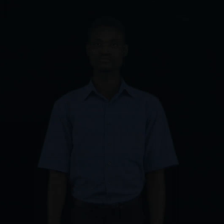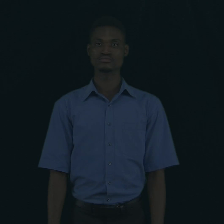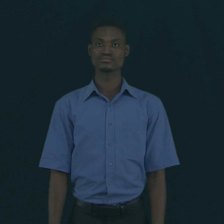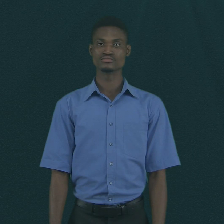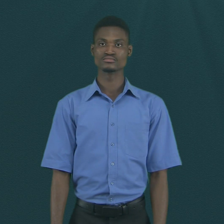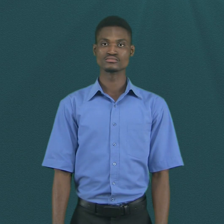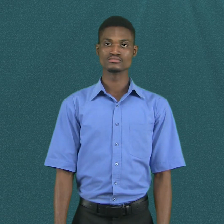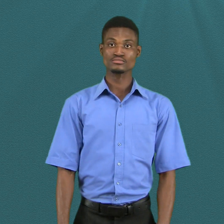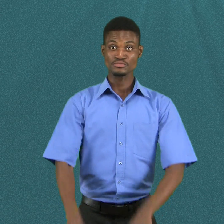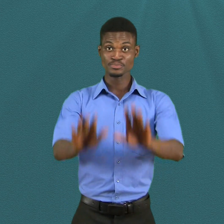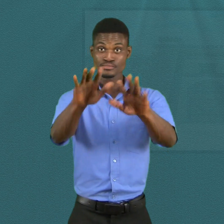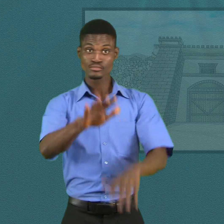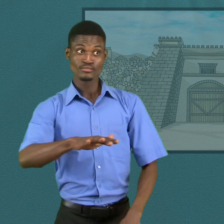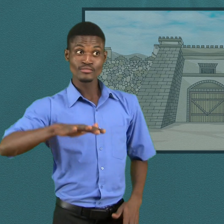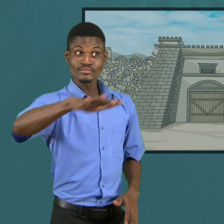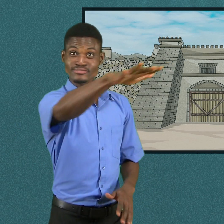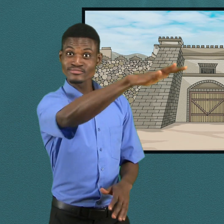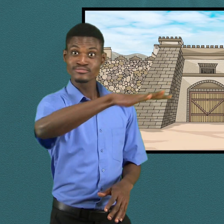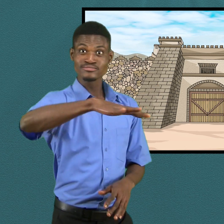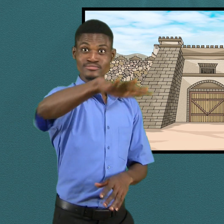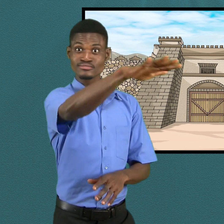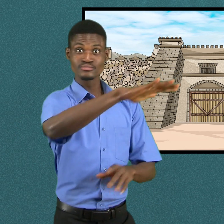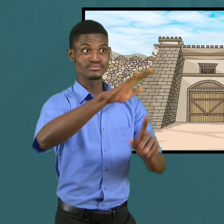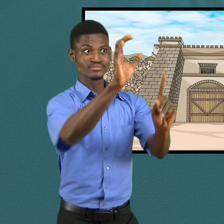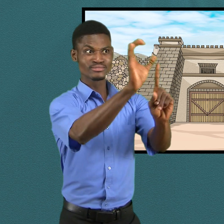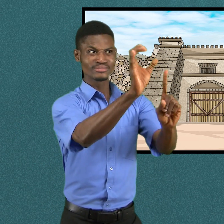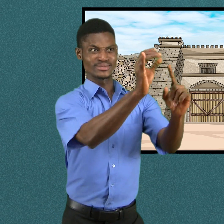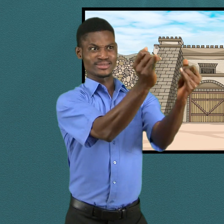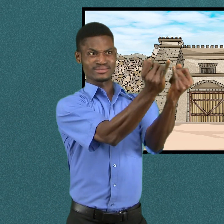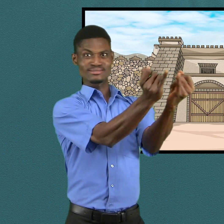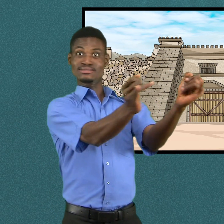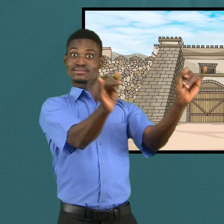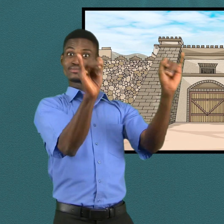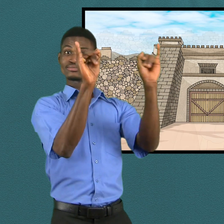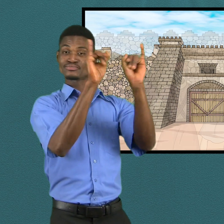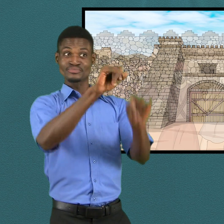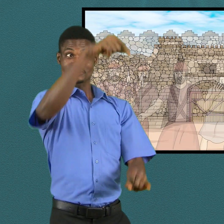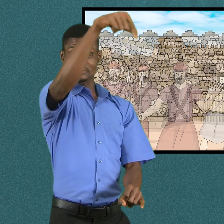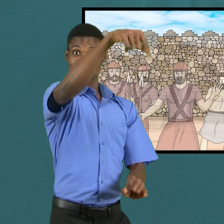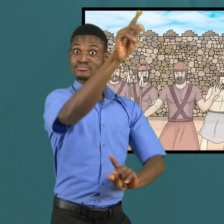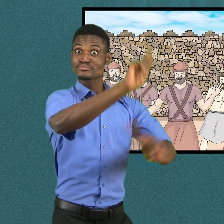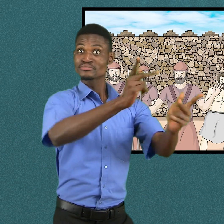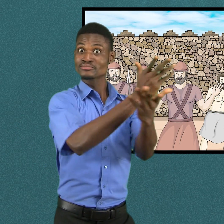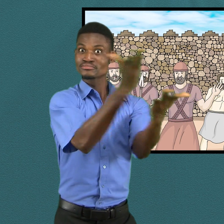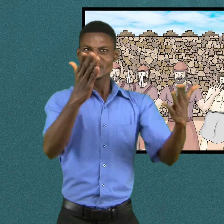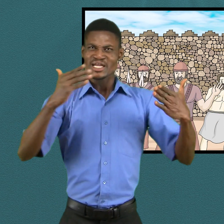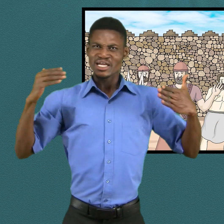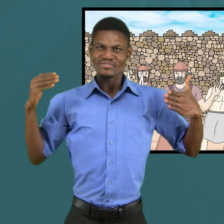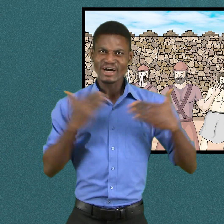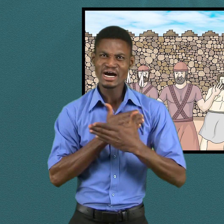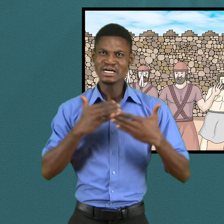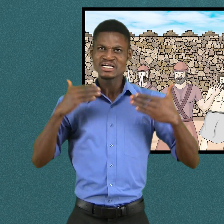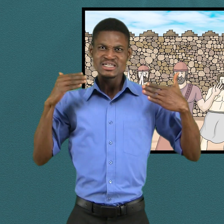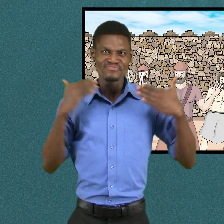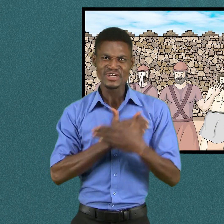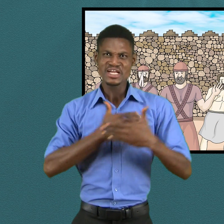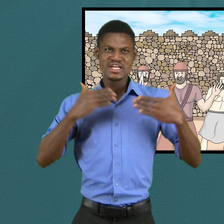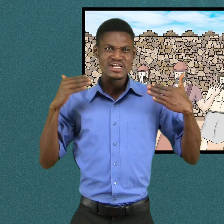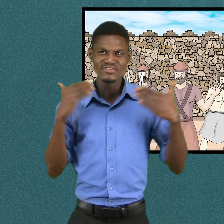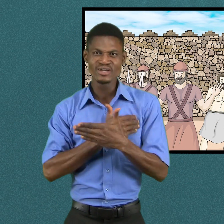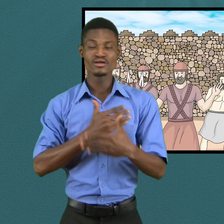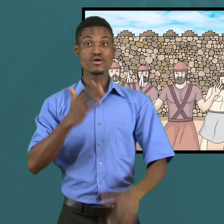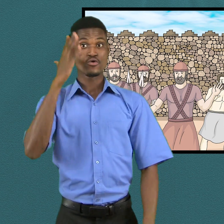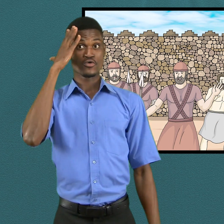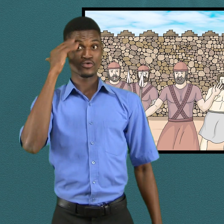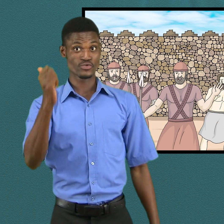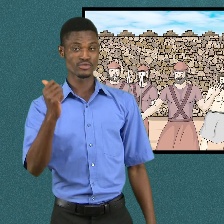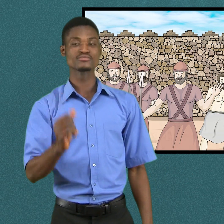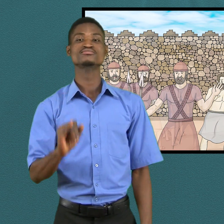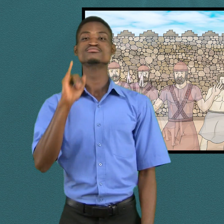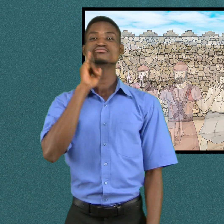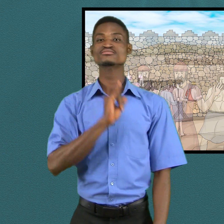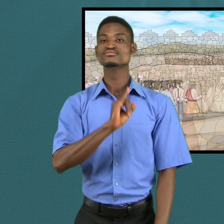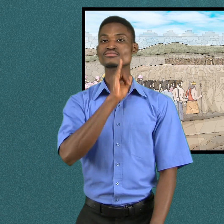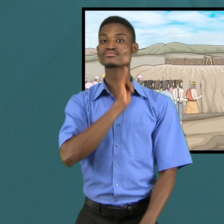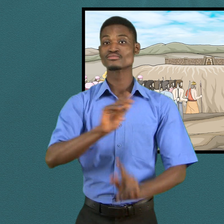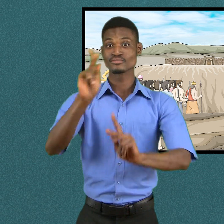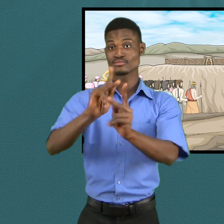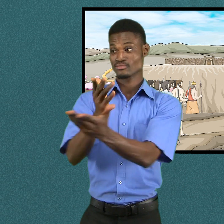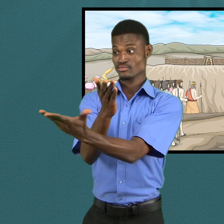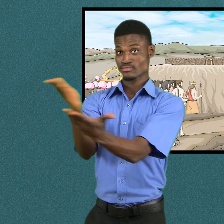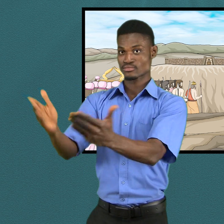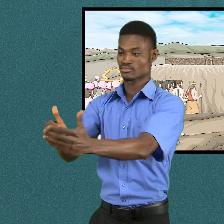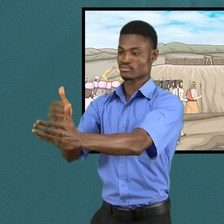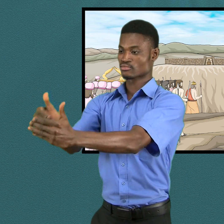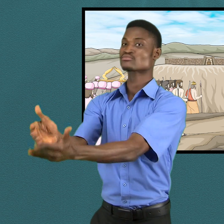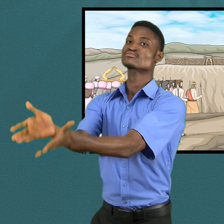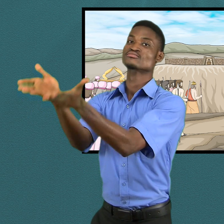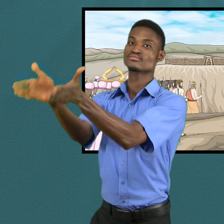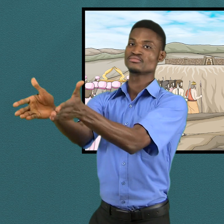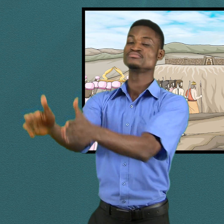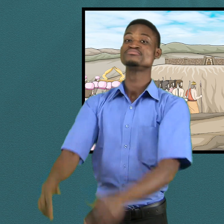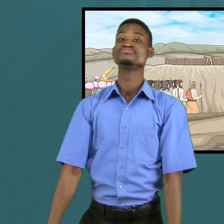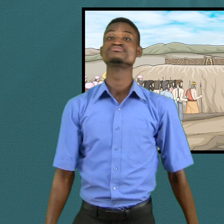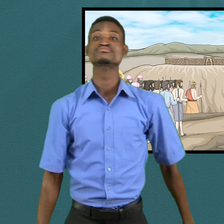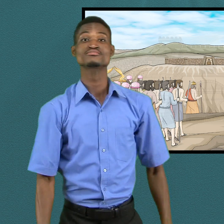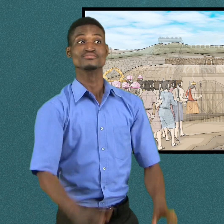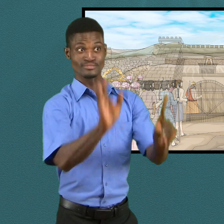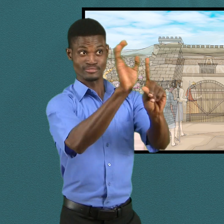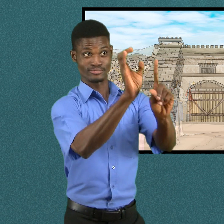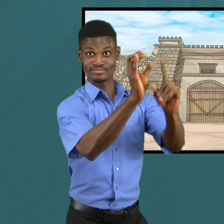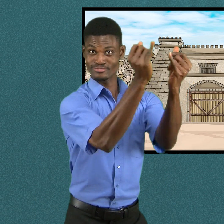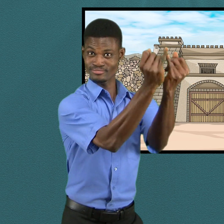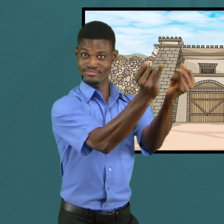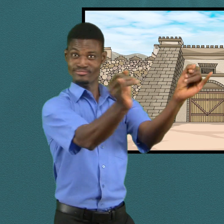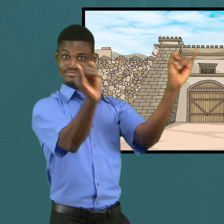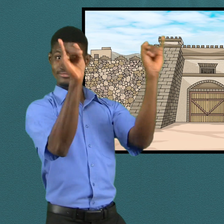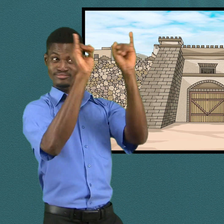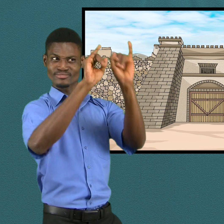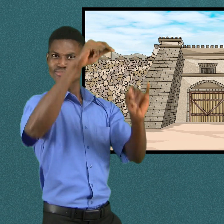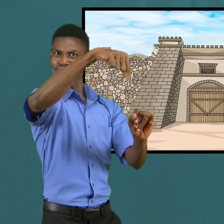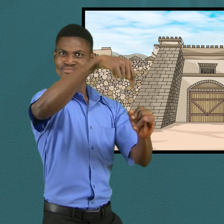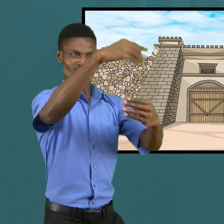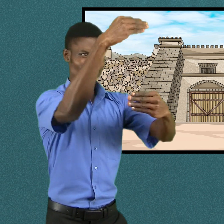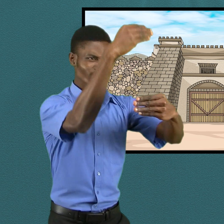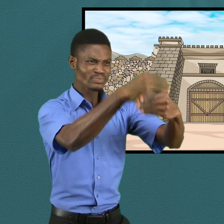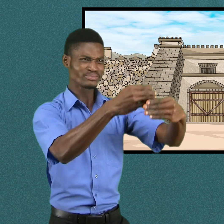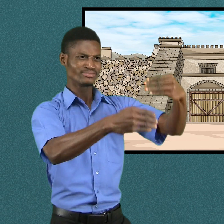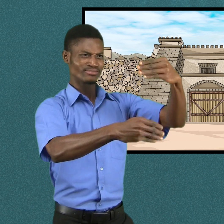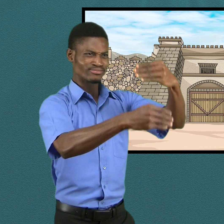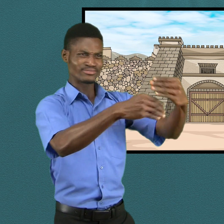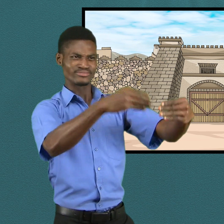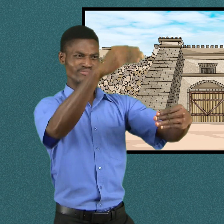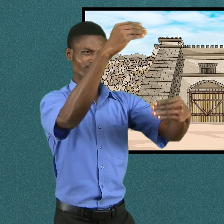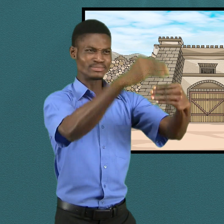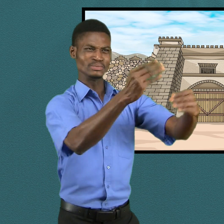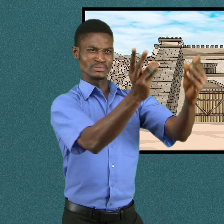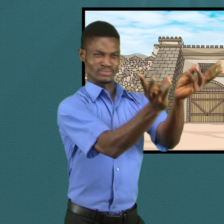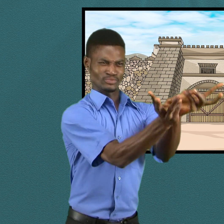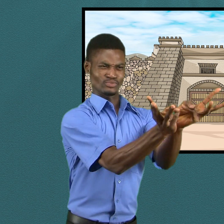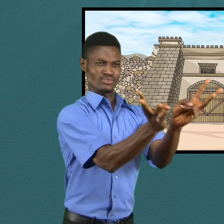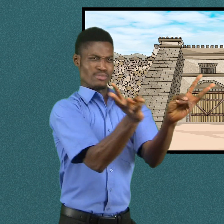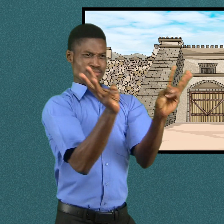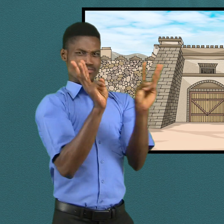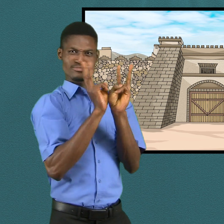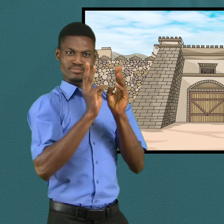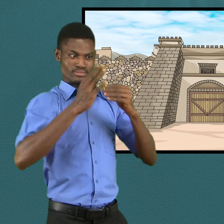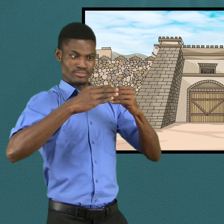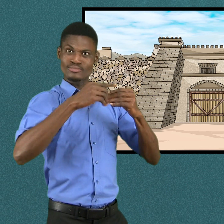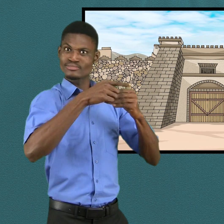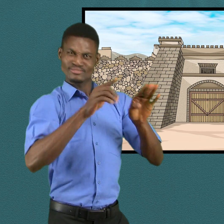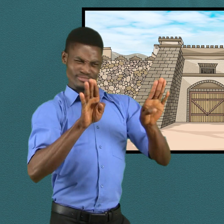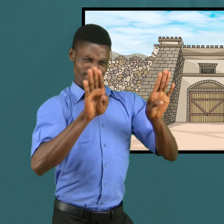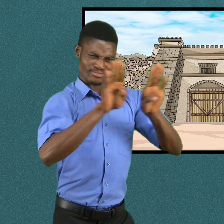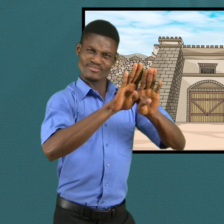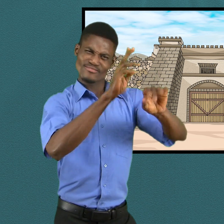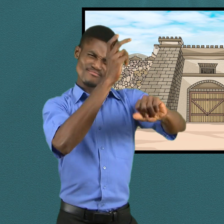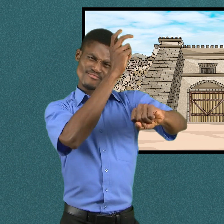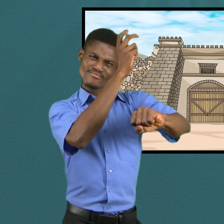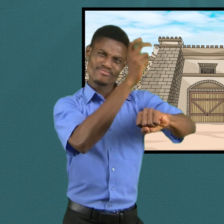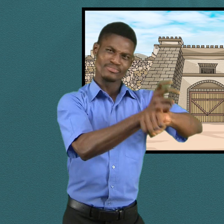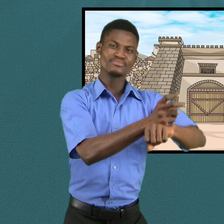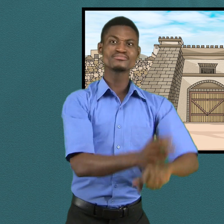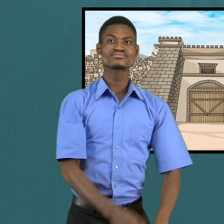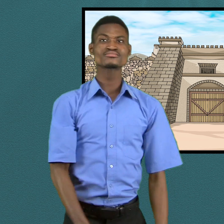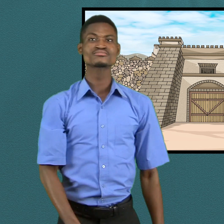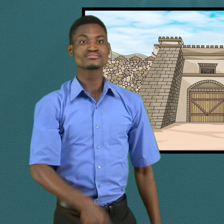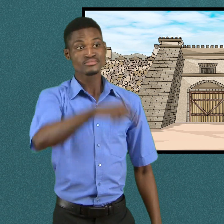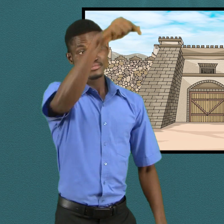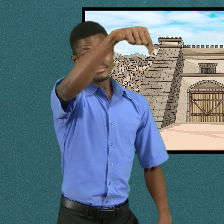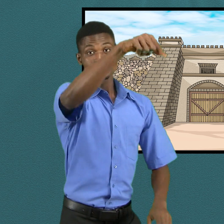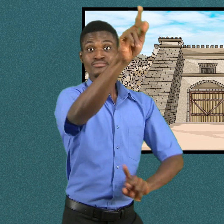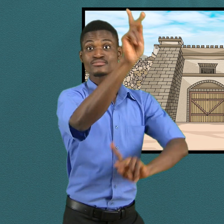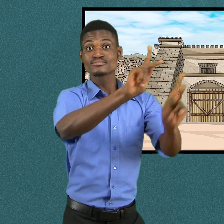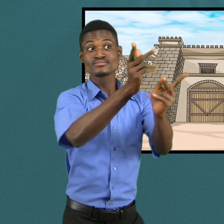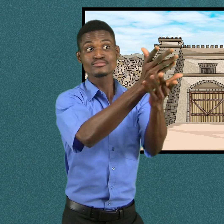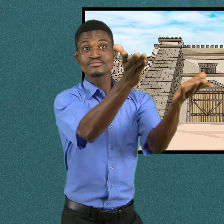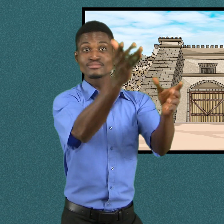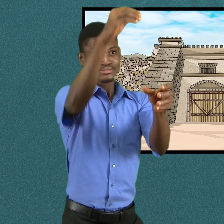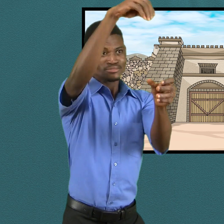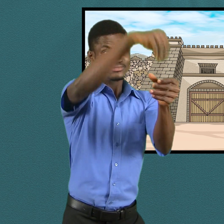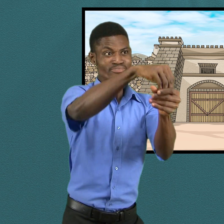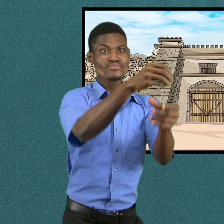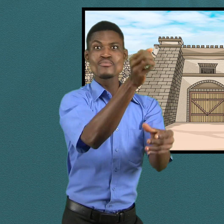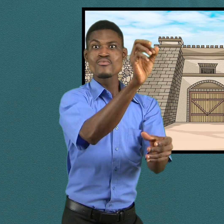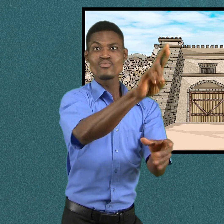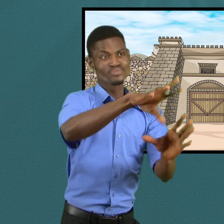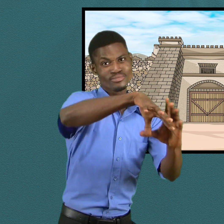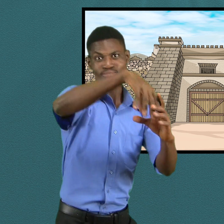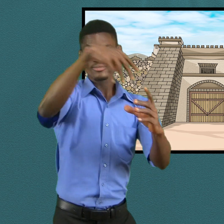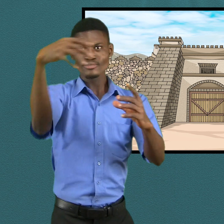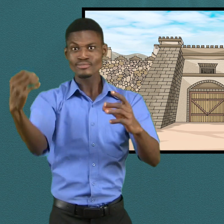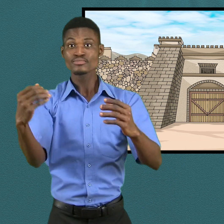Now Jericho was tightly shut up because of the Israelites.